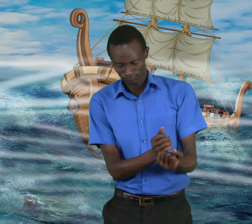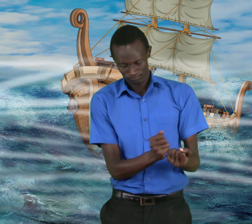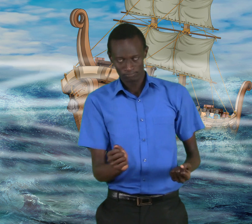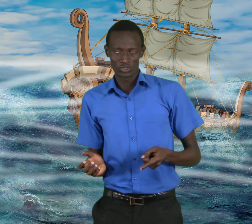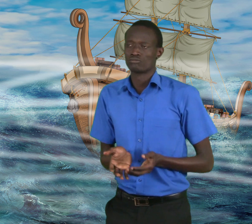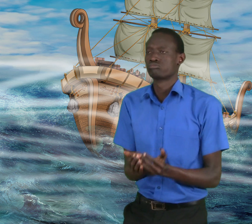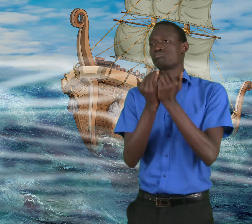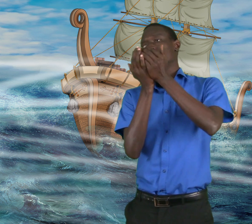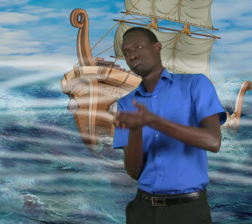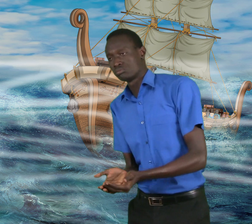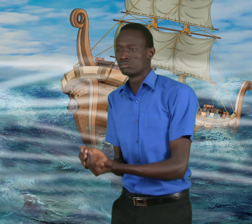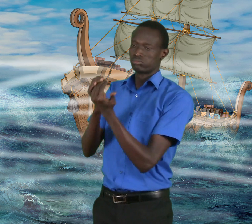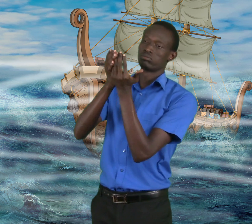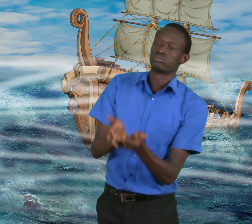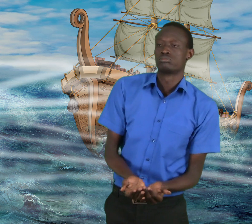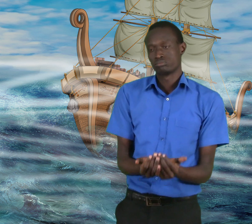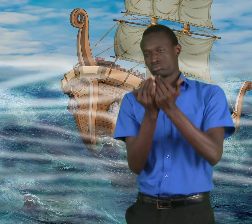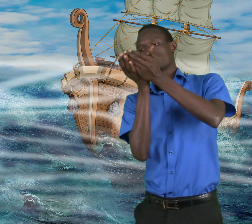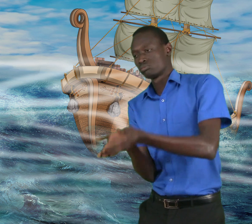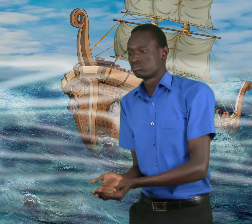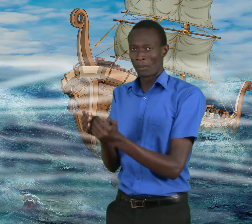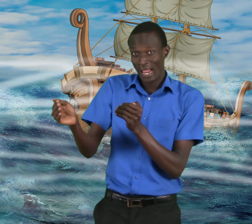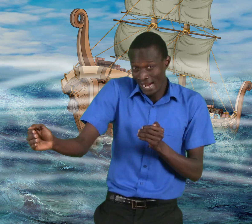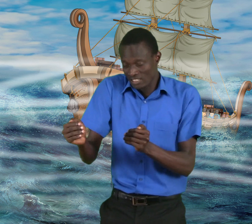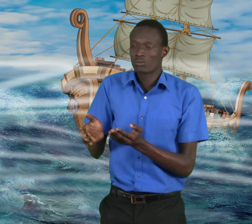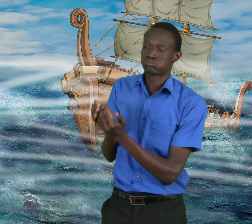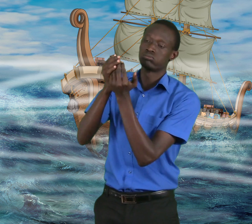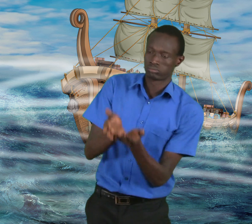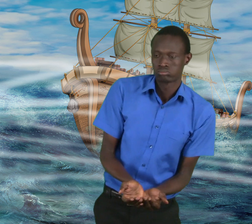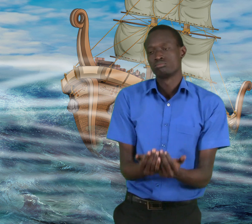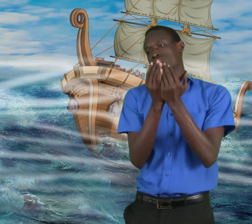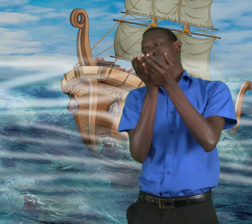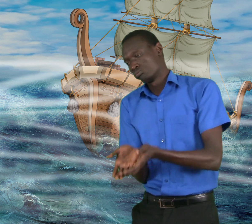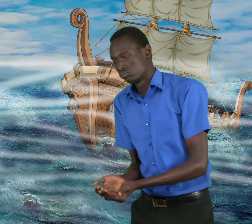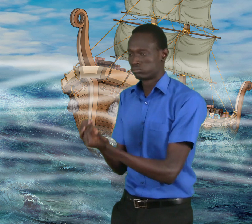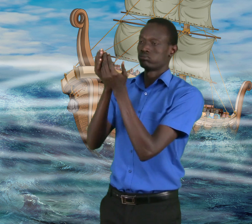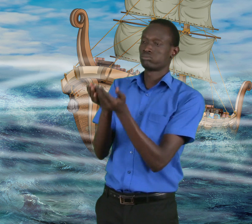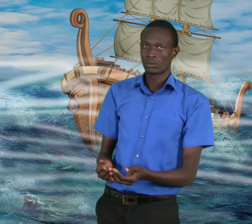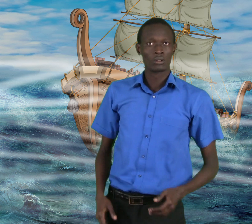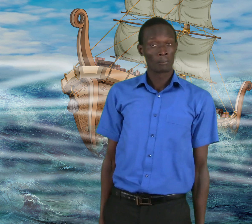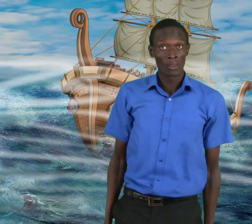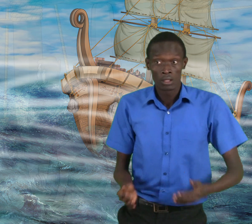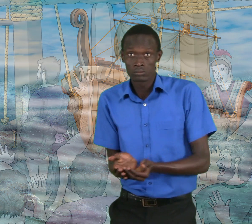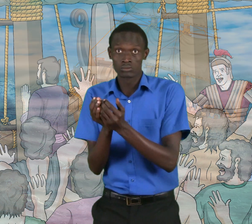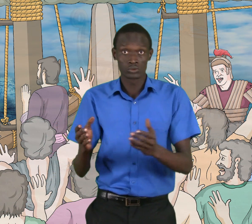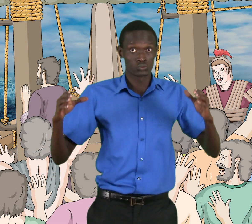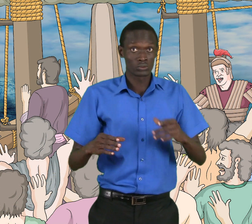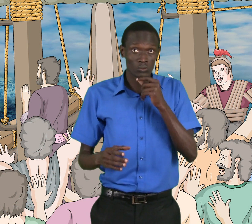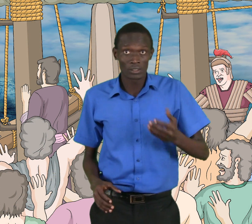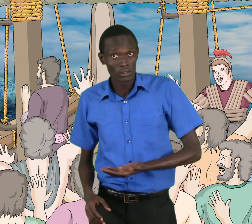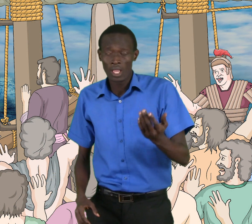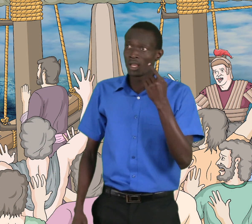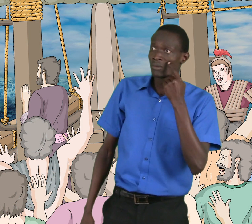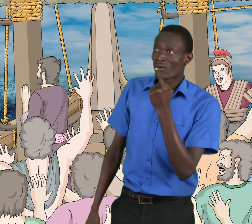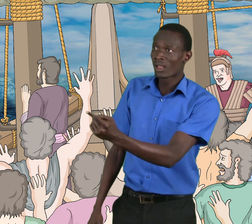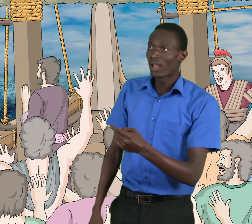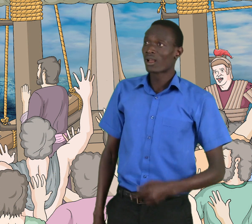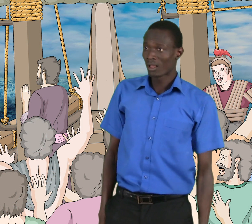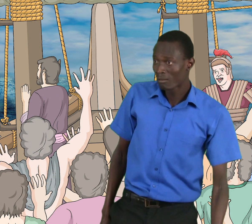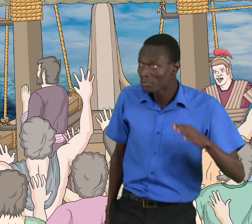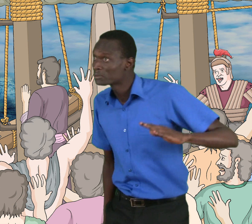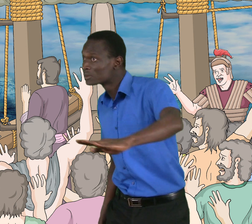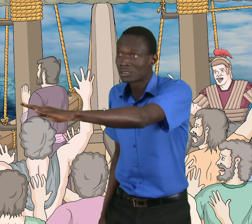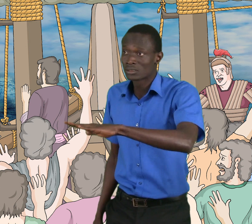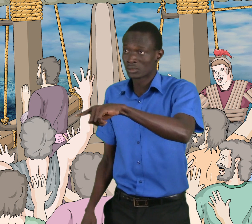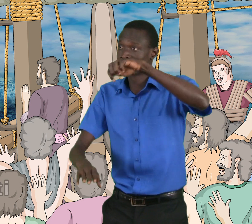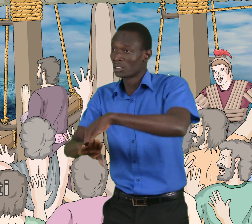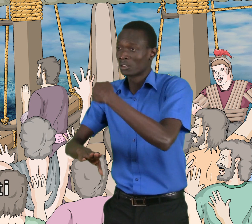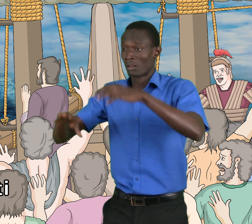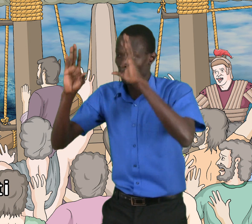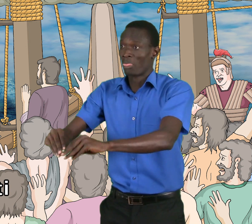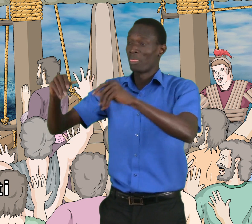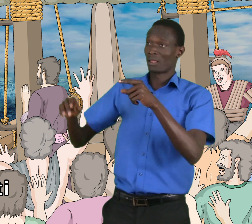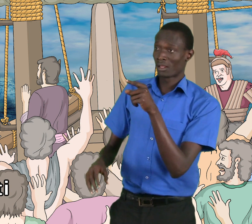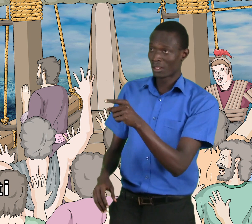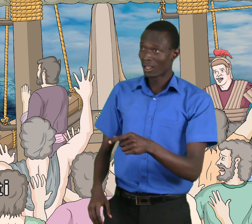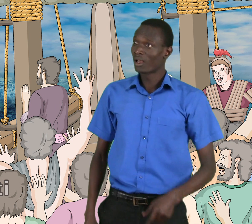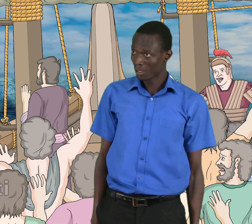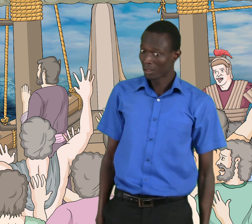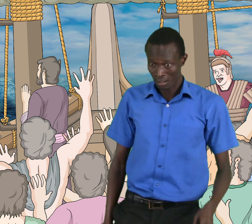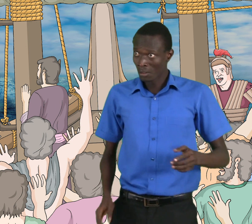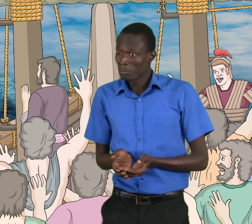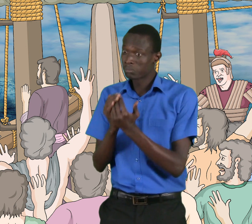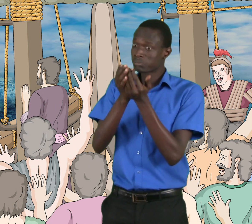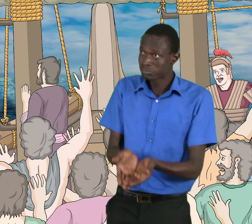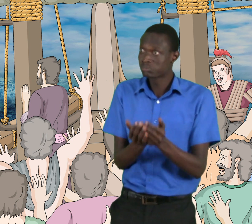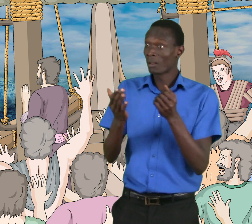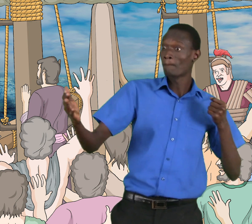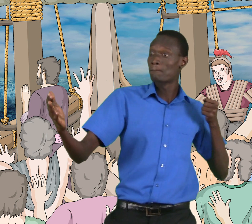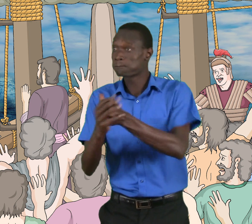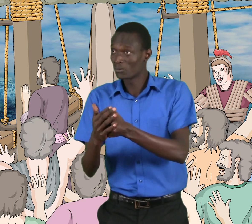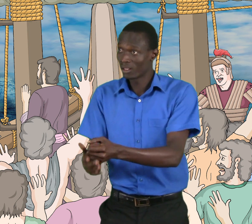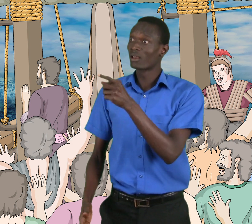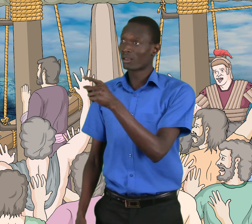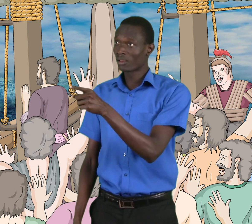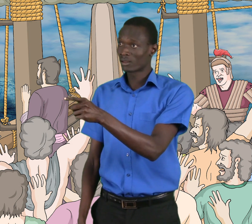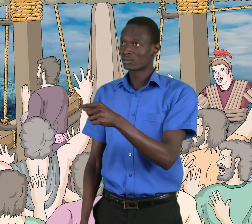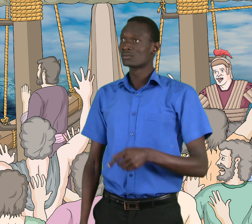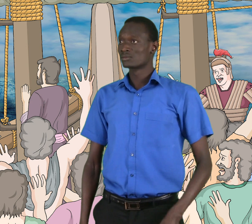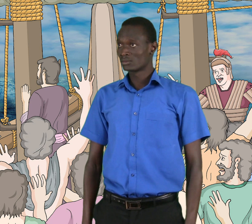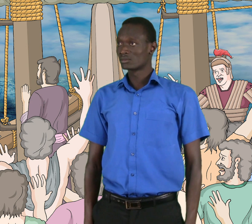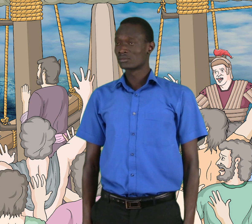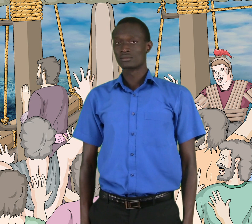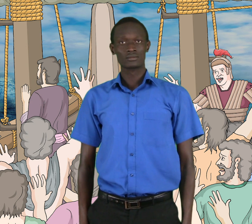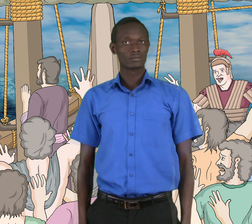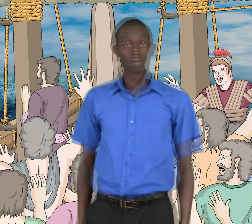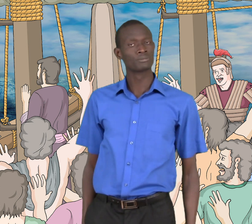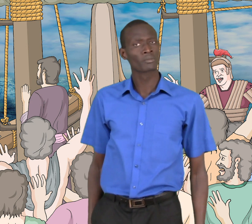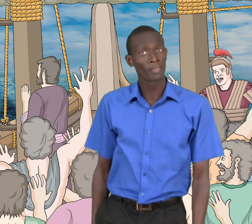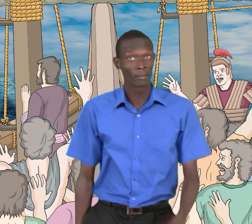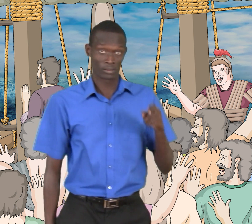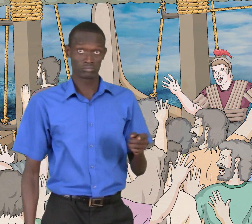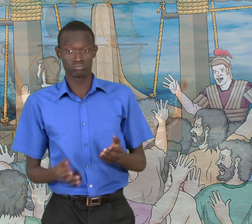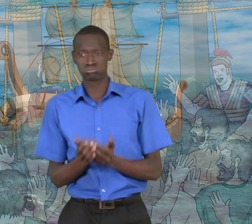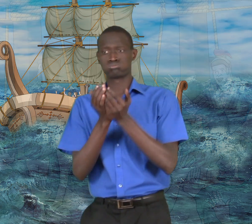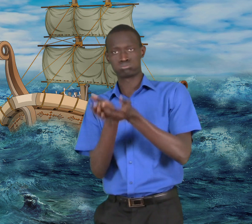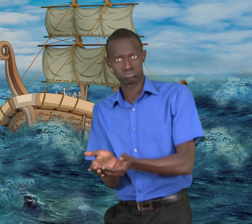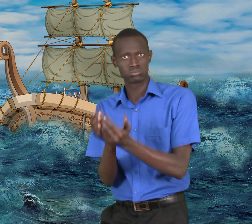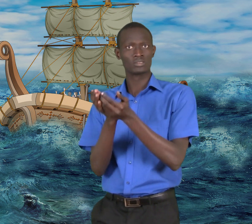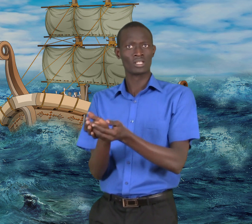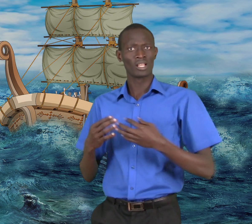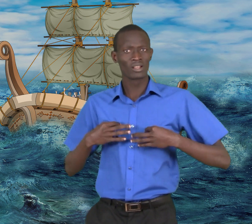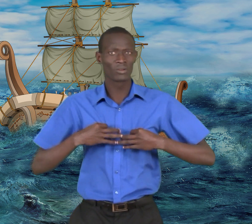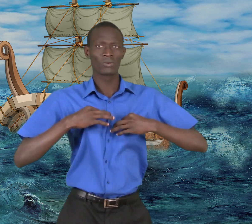And fearing that they would run aground on the sandbars of Syrtis, they lowered the sea anchor and were driven along.